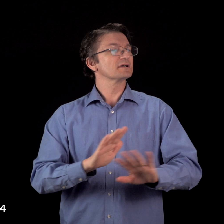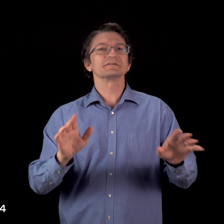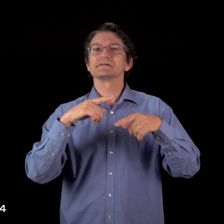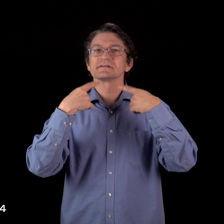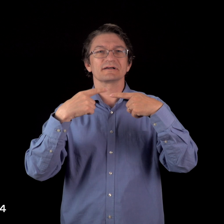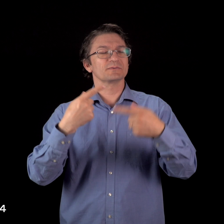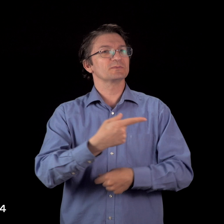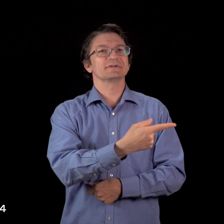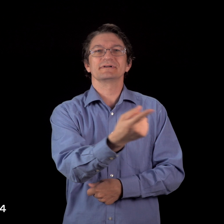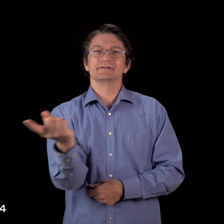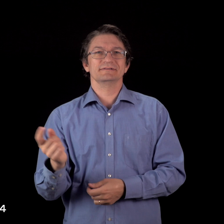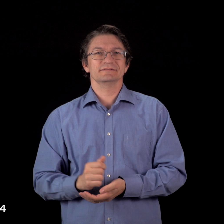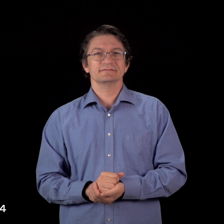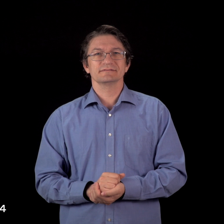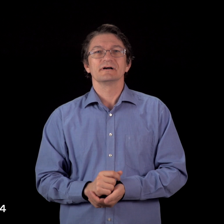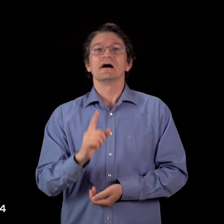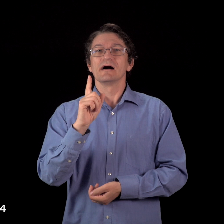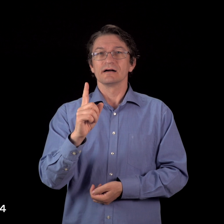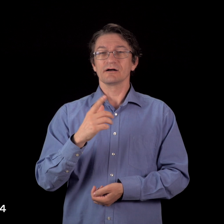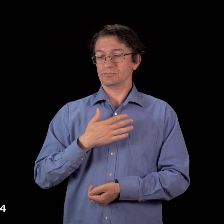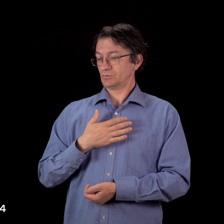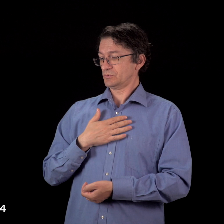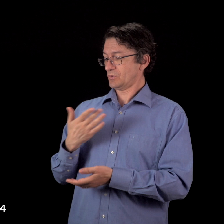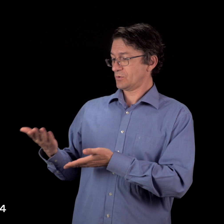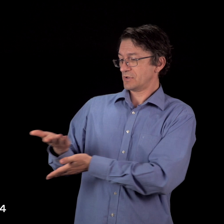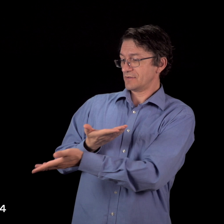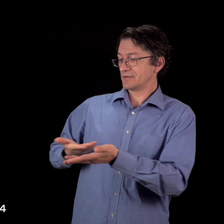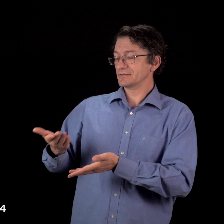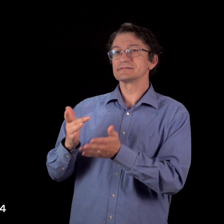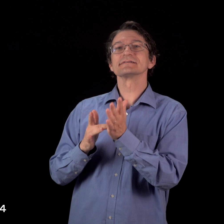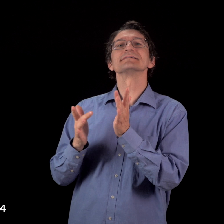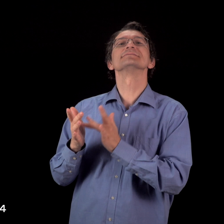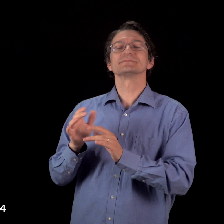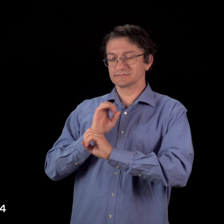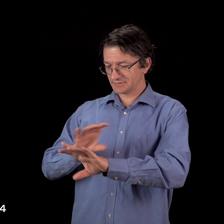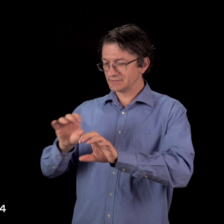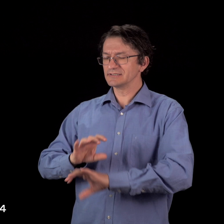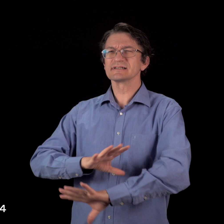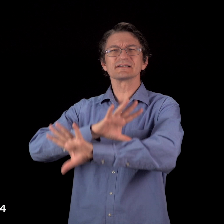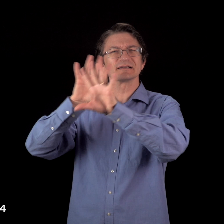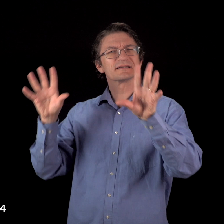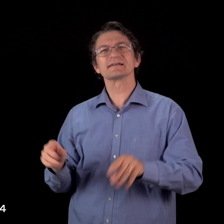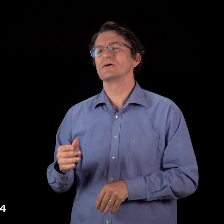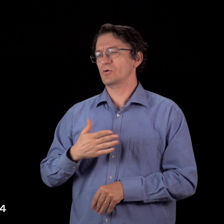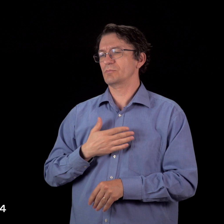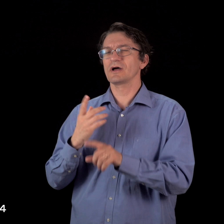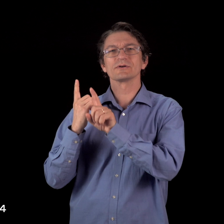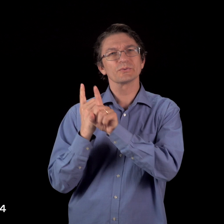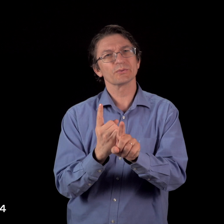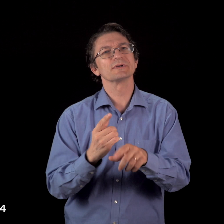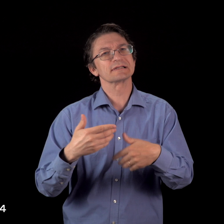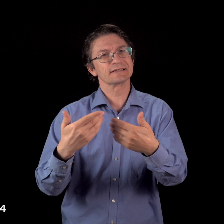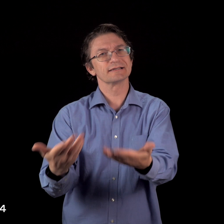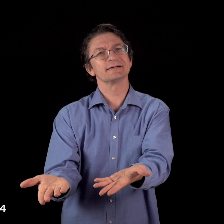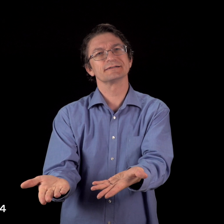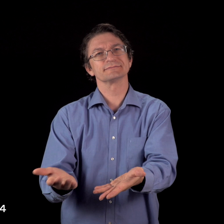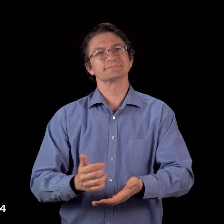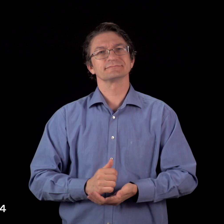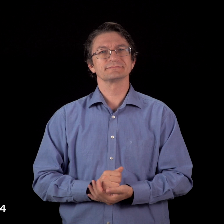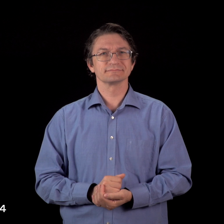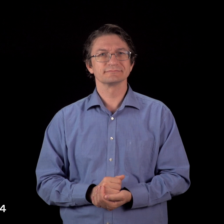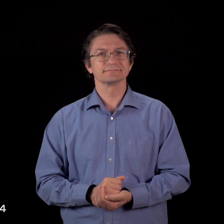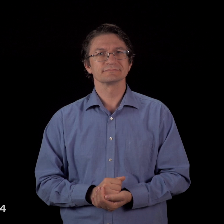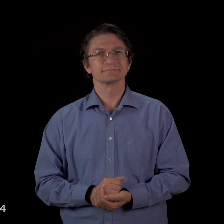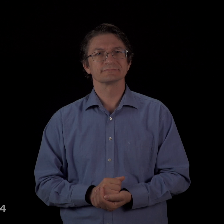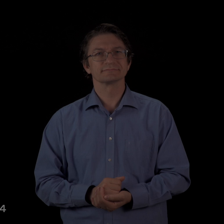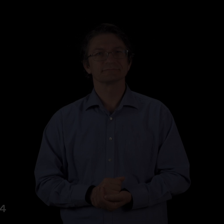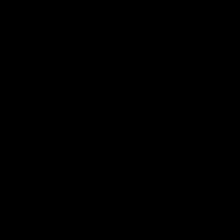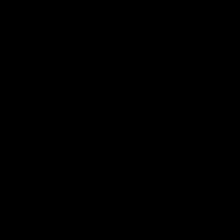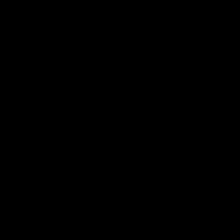But privately He explained everything to His own disciples.